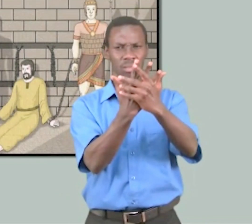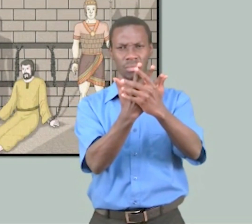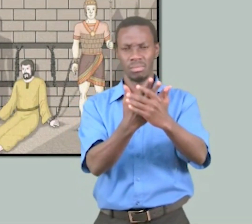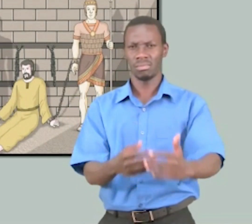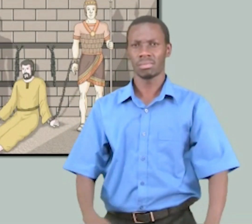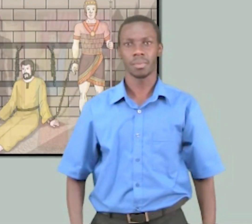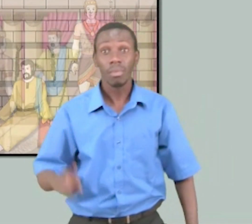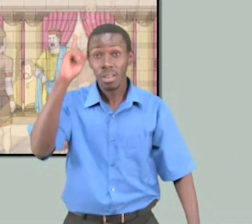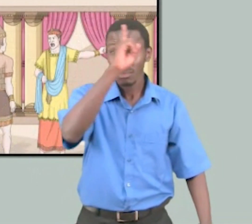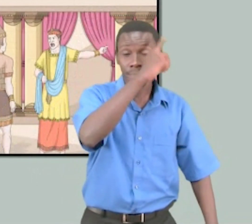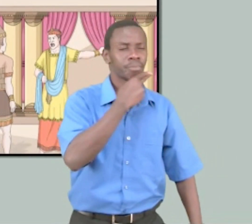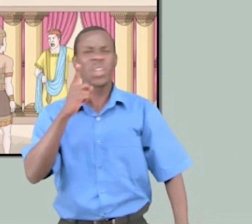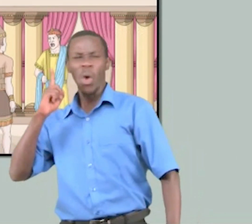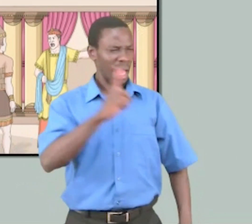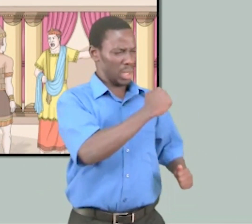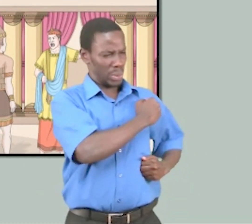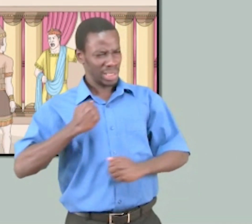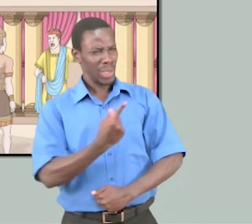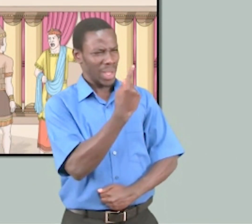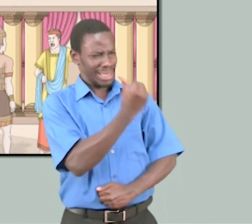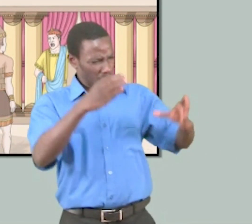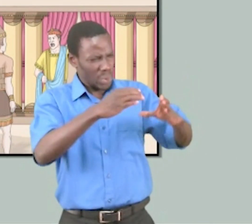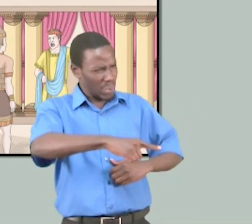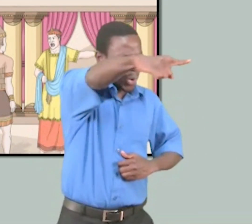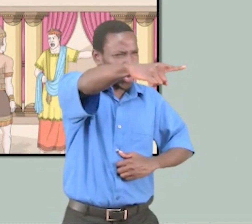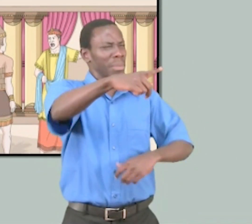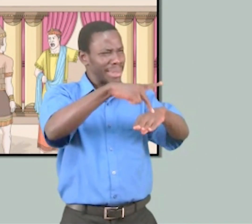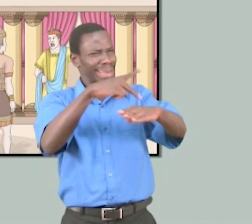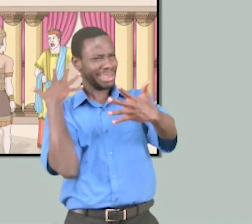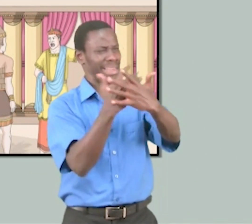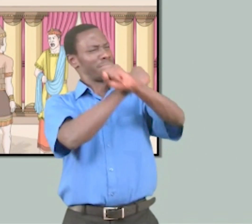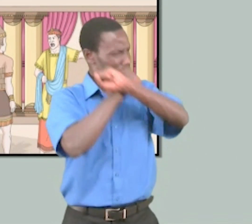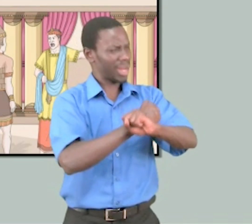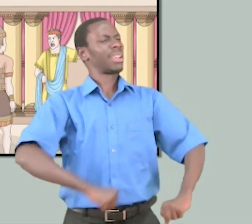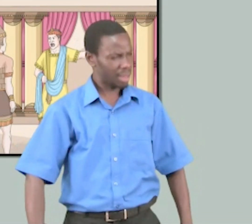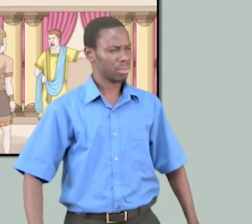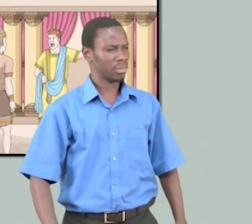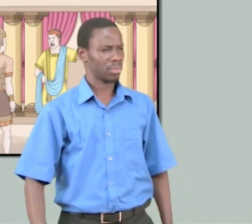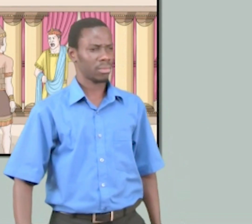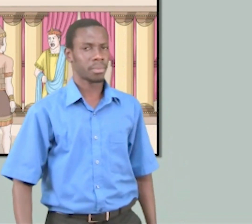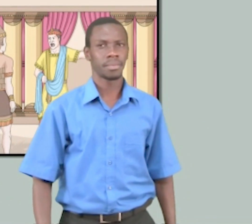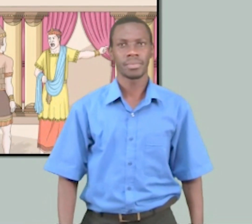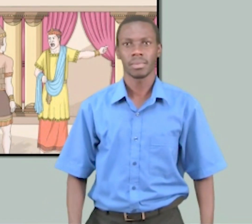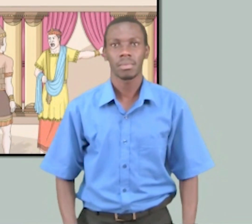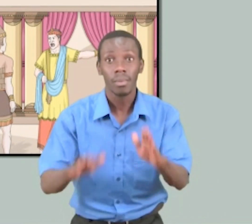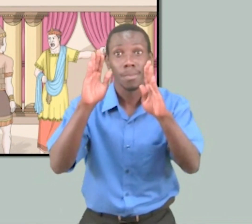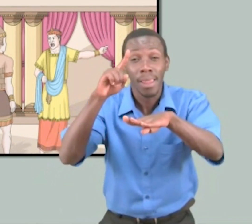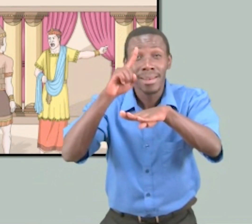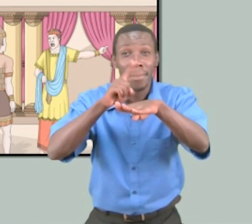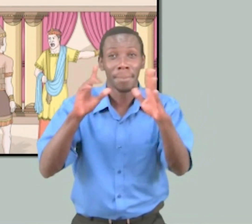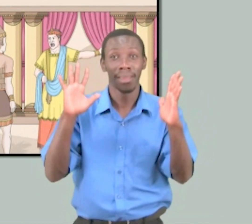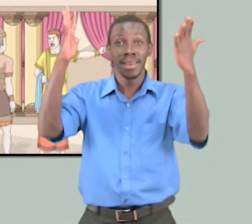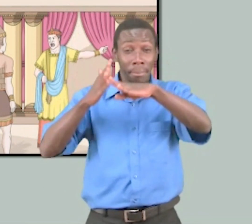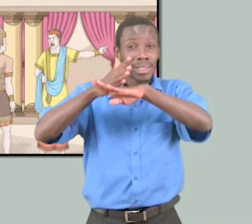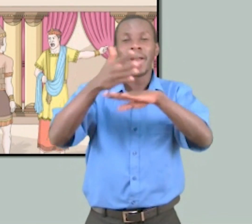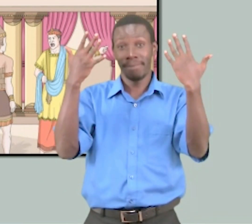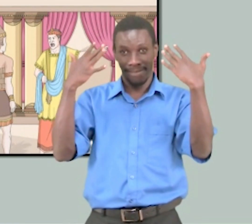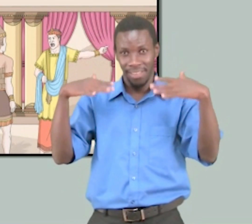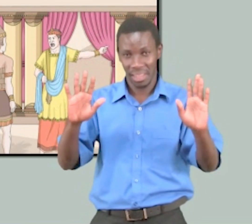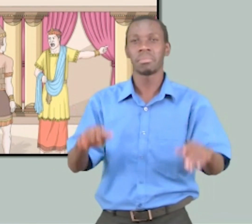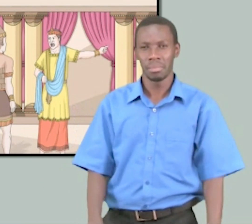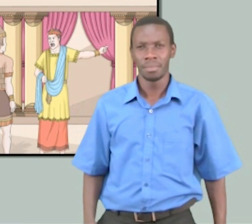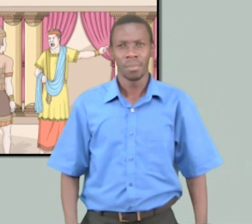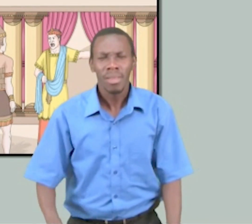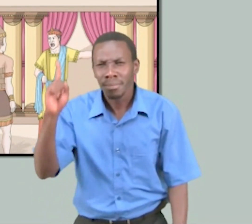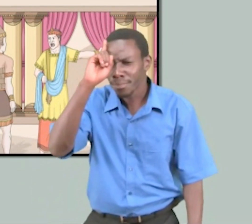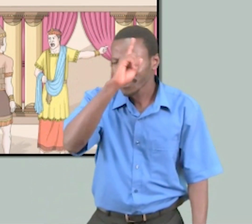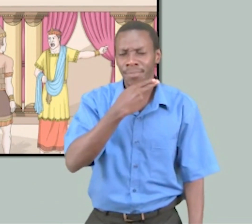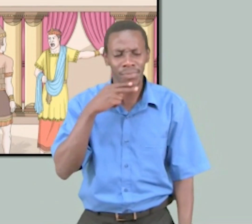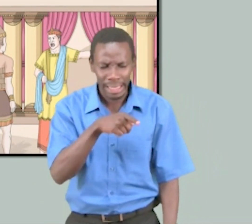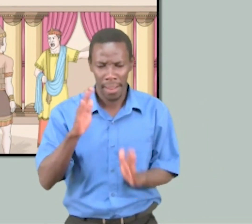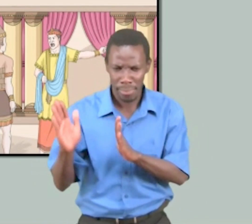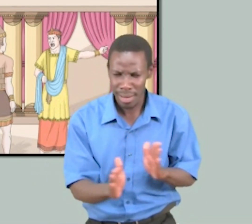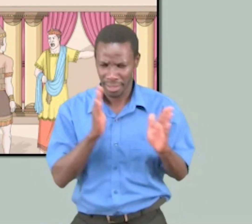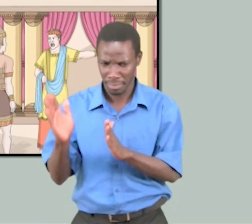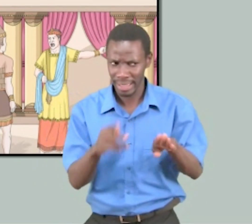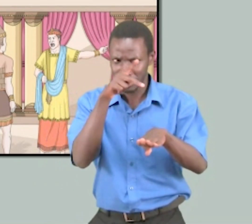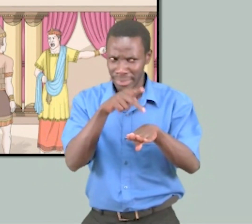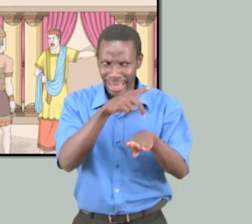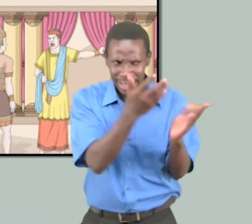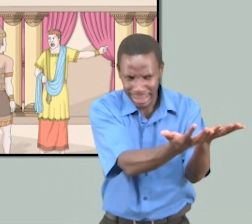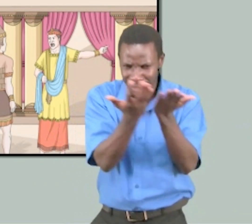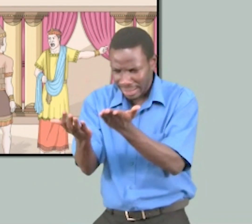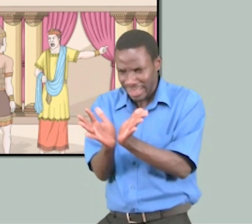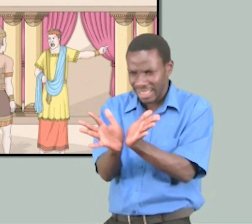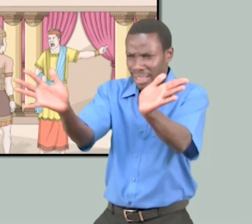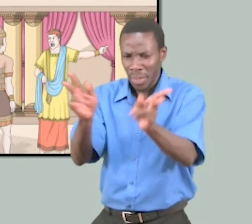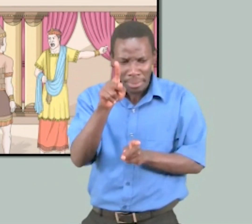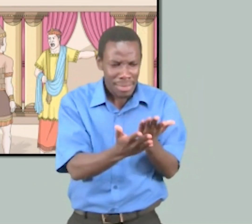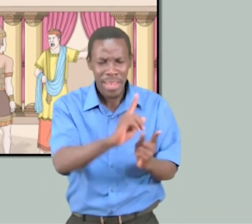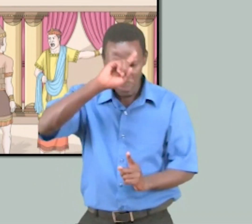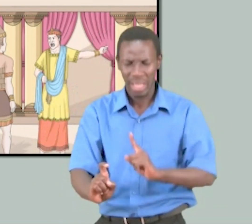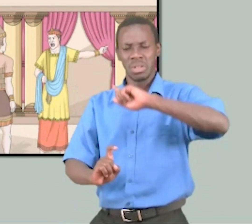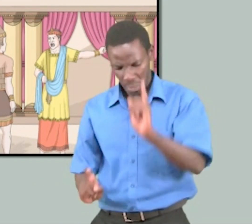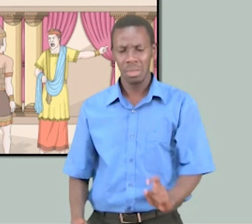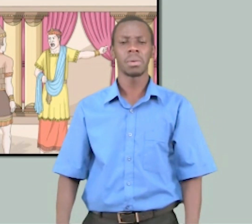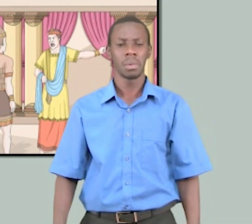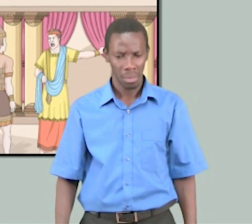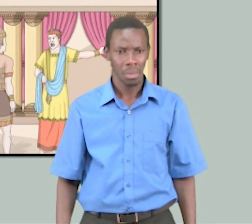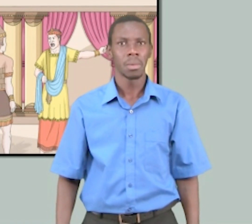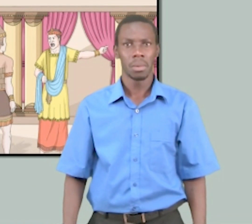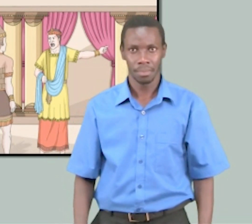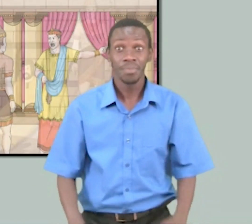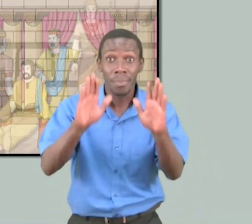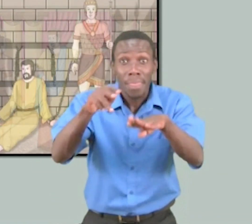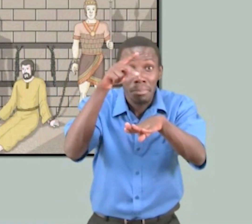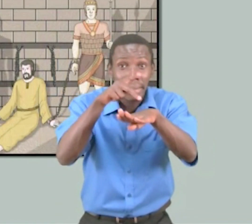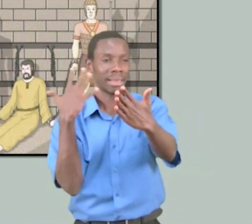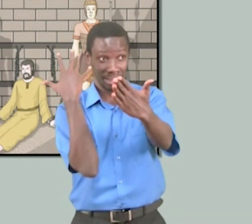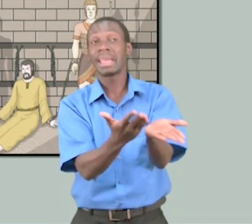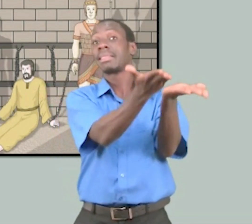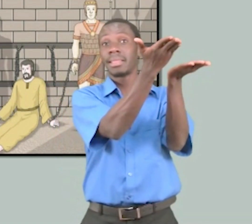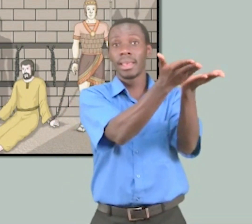Herod intended to bring him out to the people after the Passover.